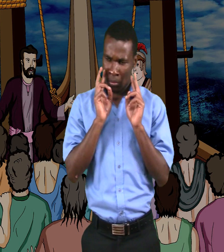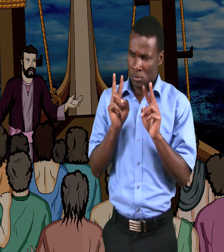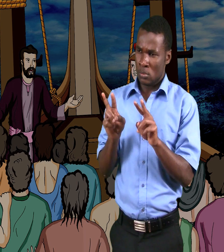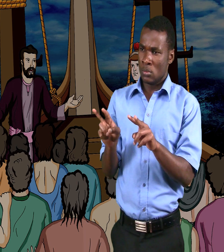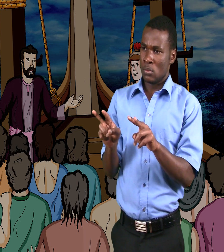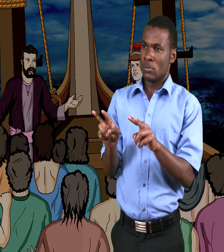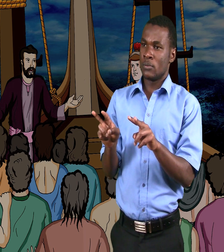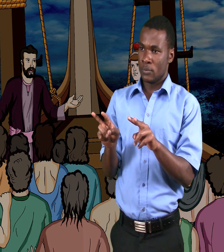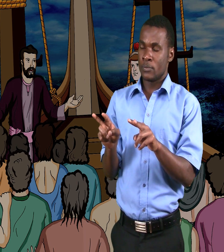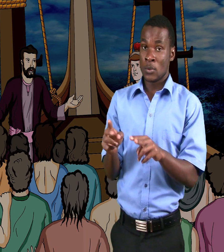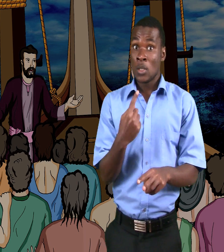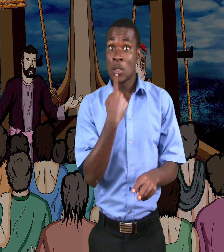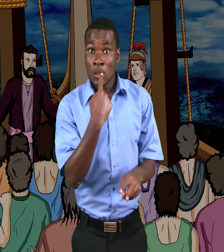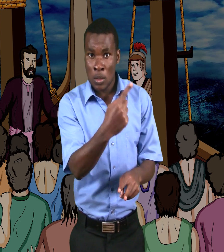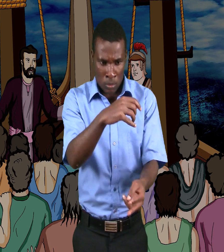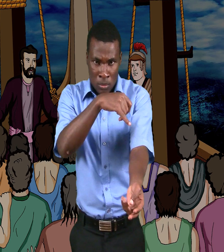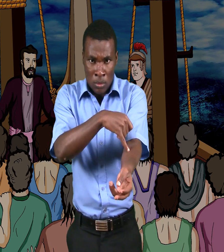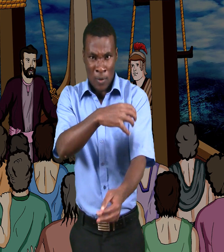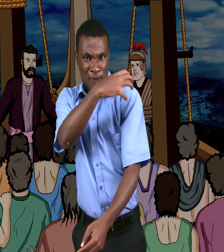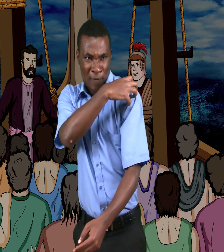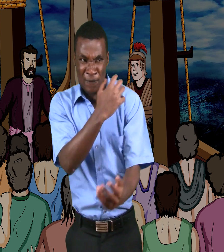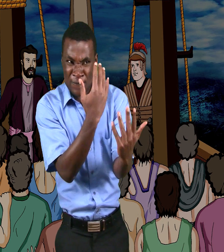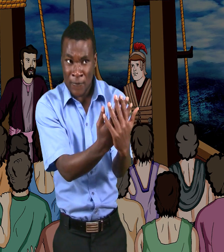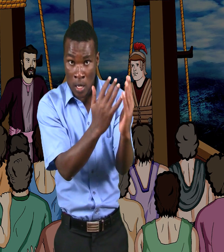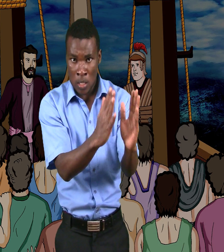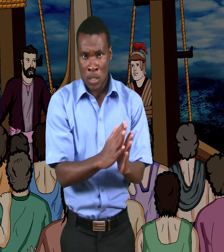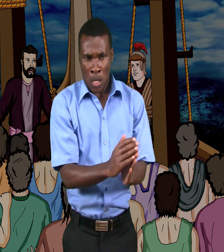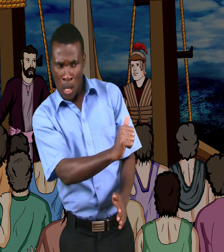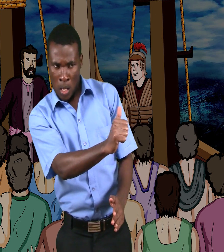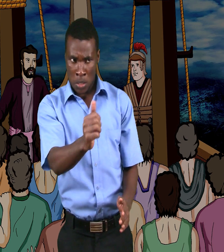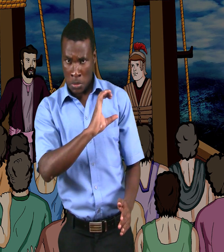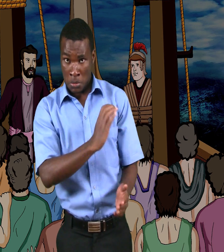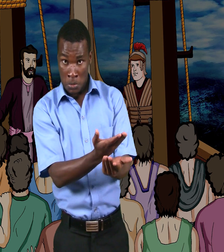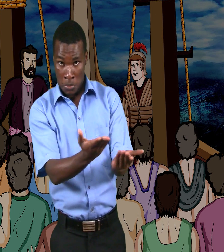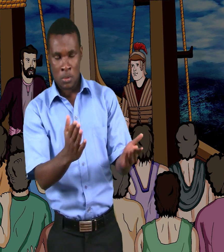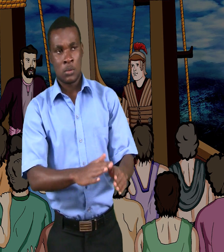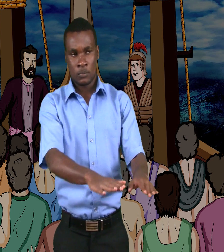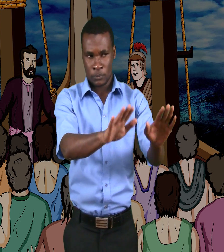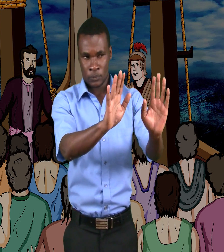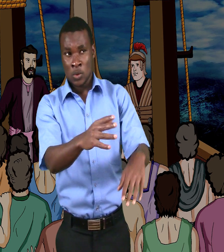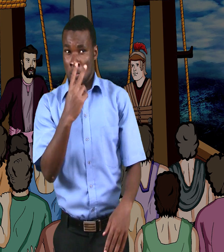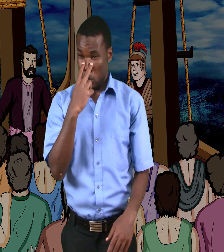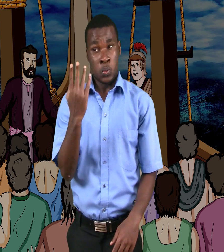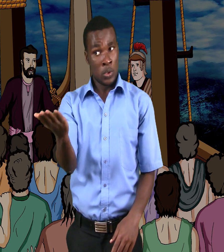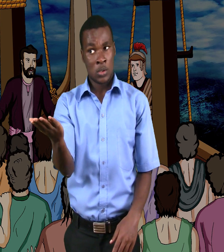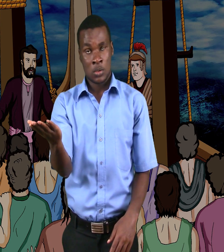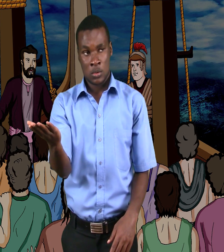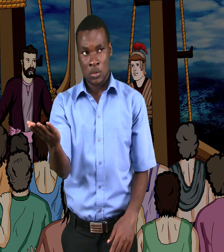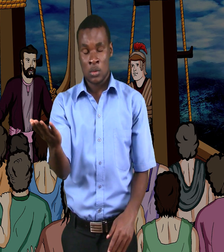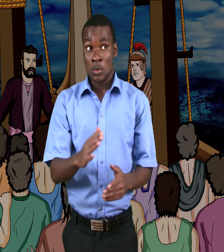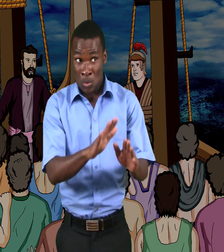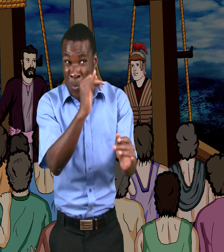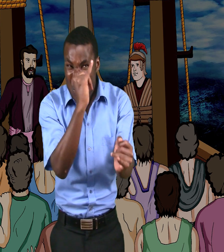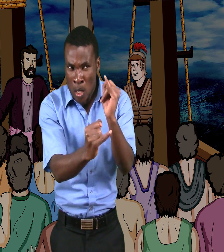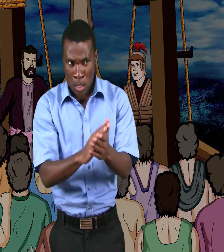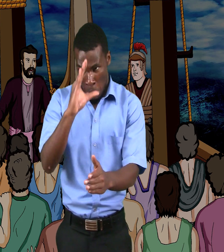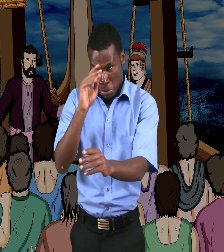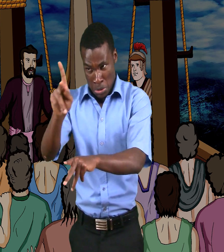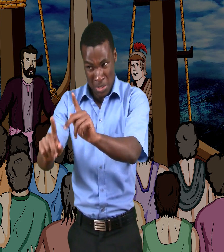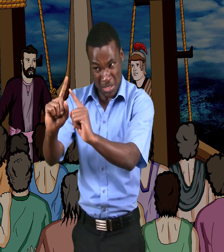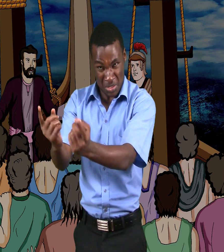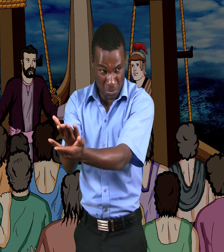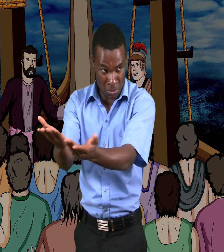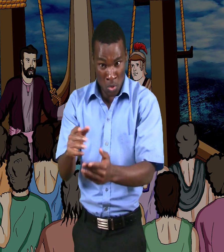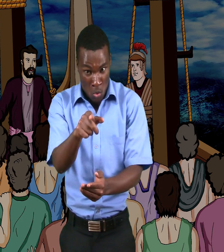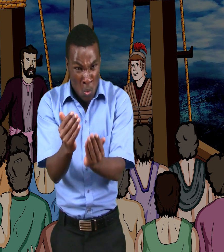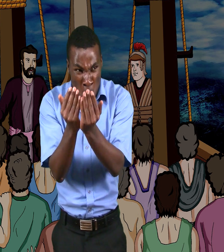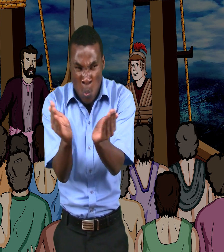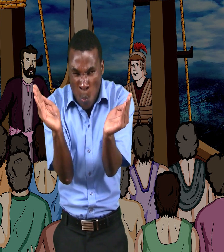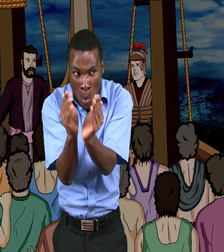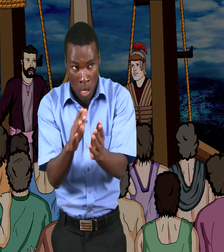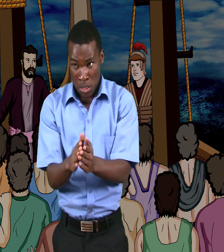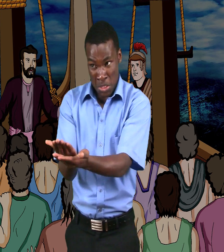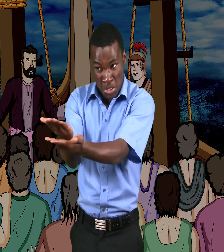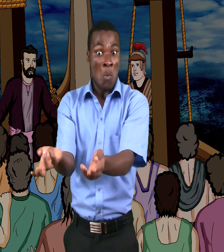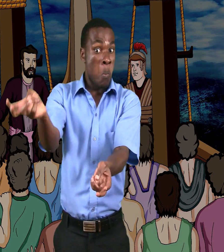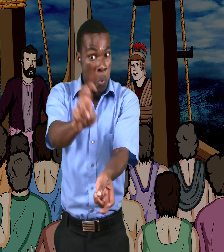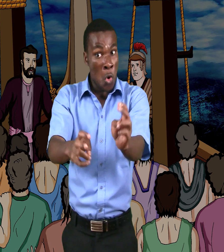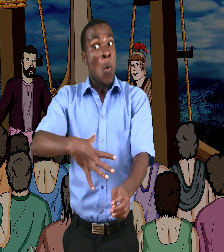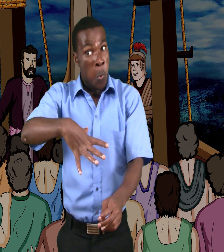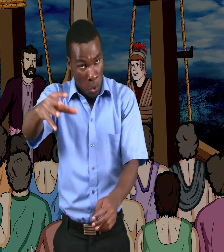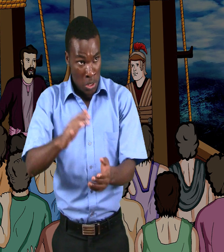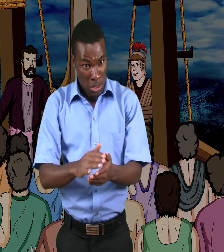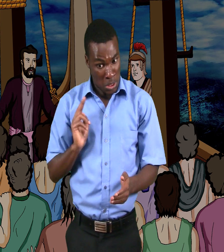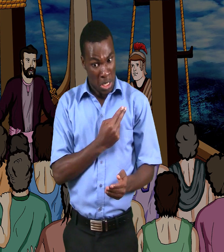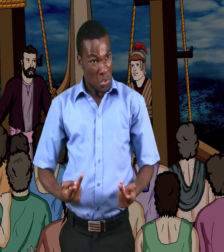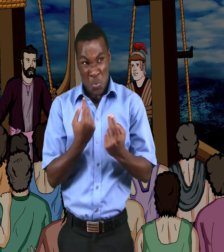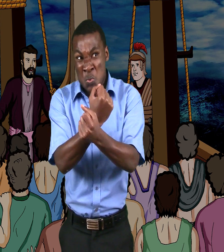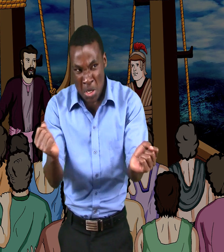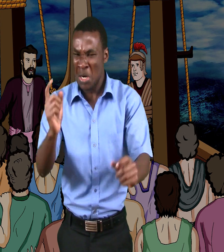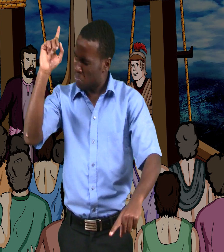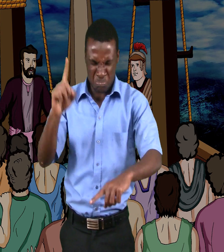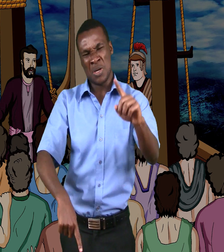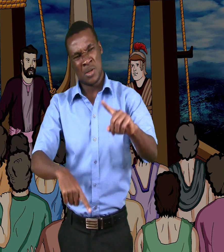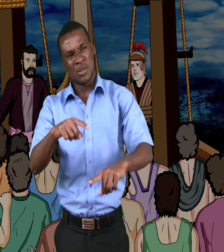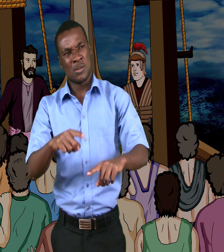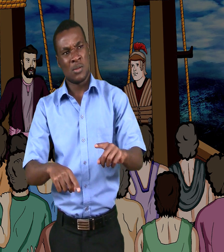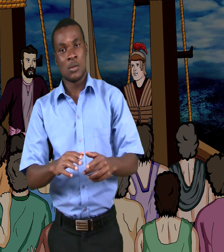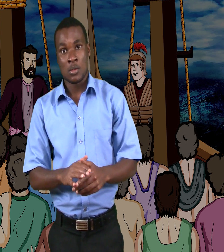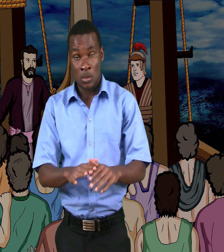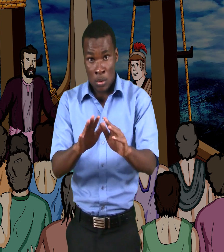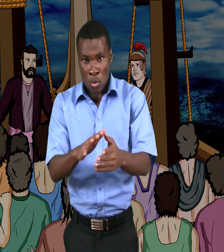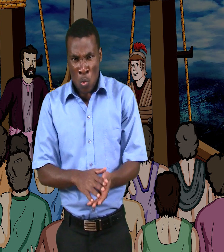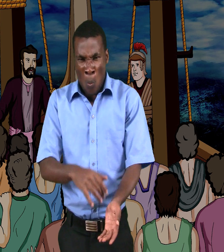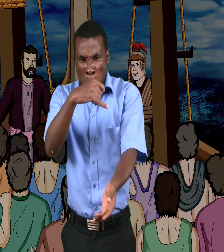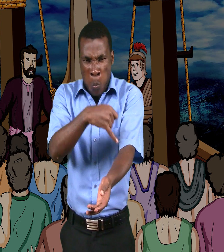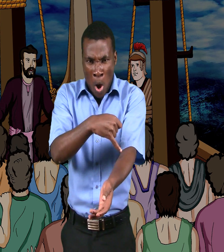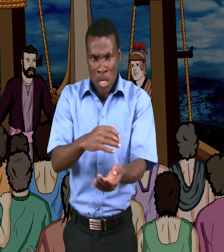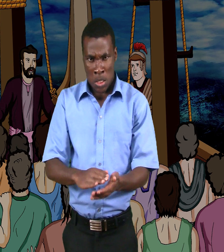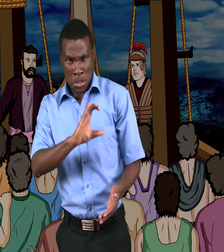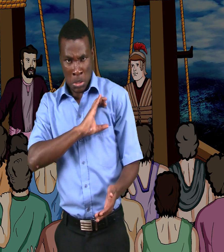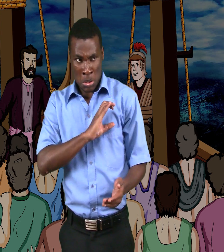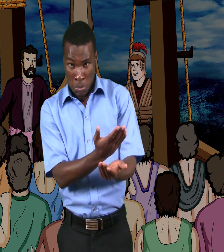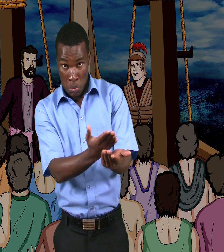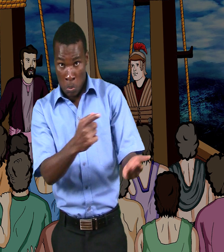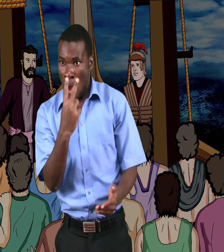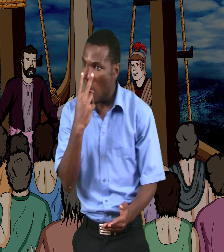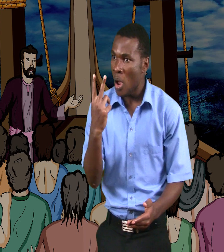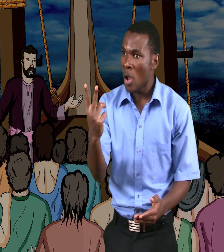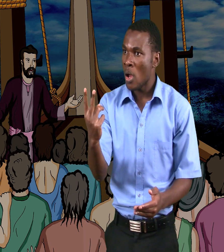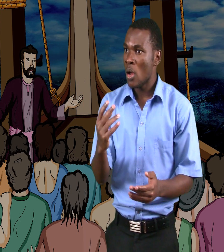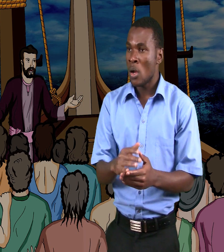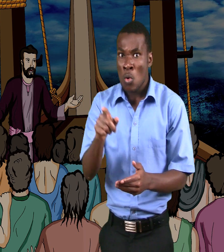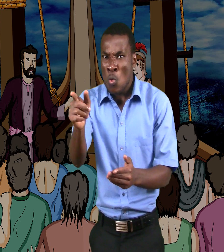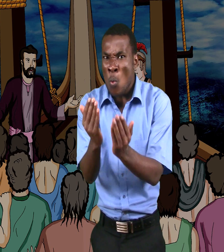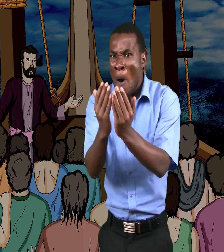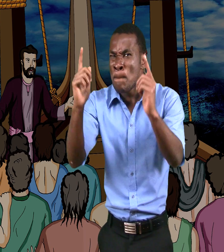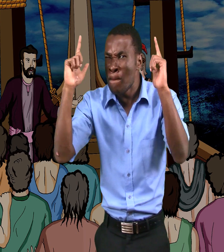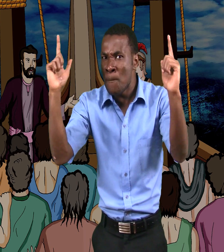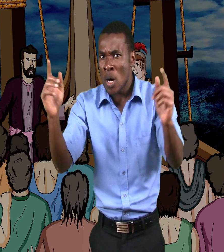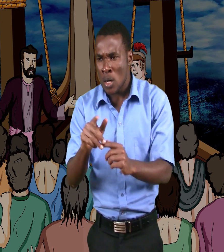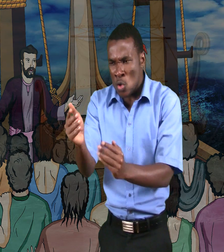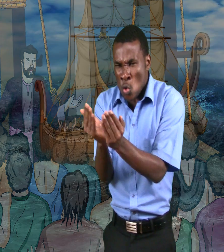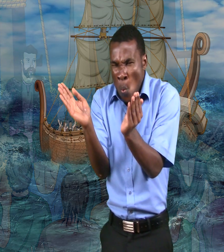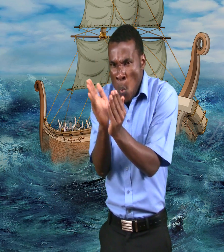So the soldiers cut the ropes to the lifeboat and set it adrift.